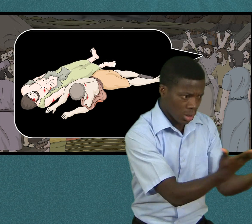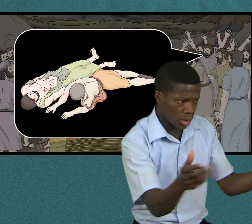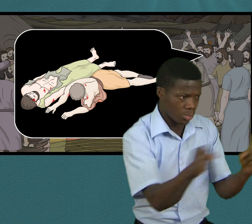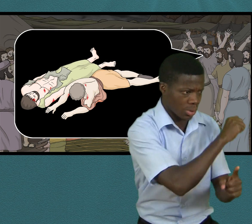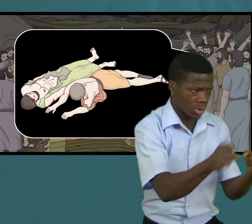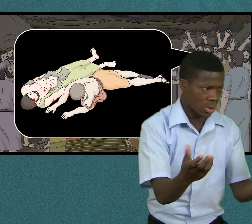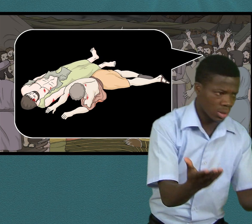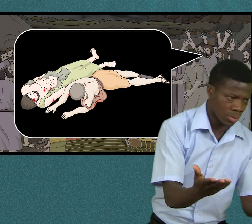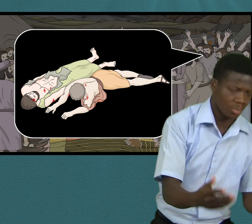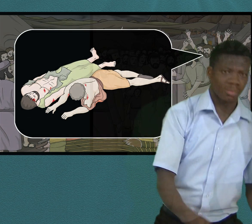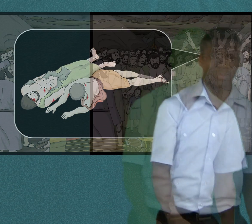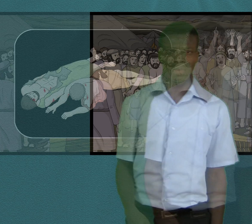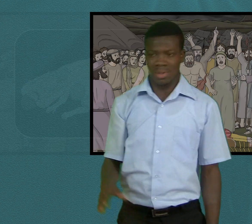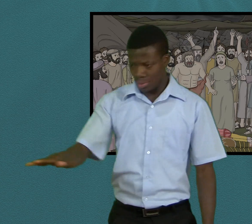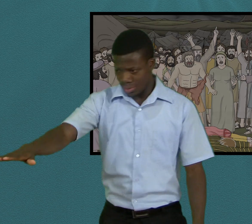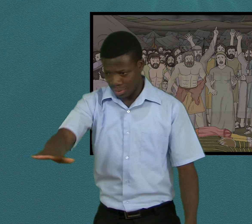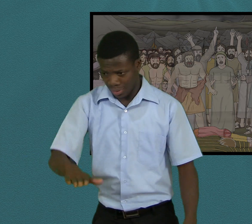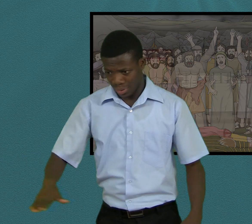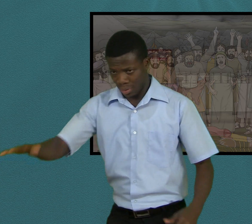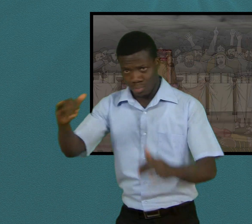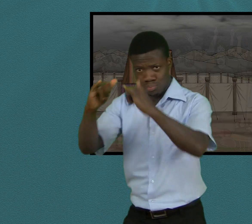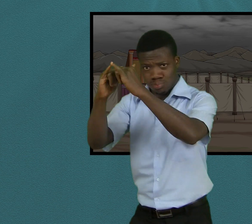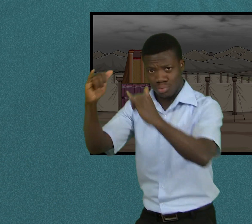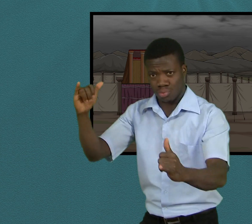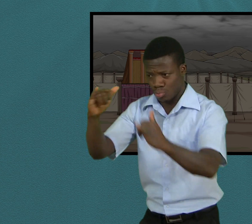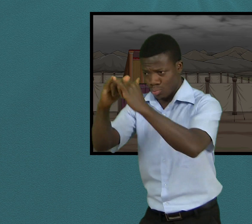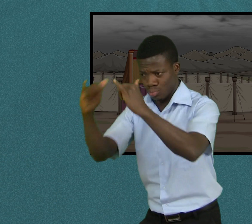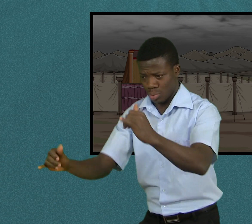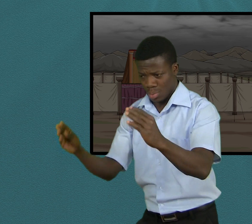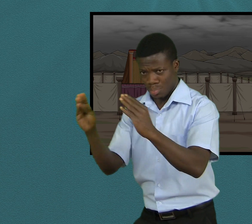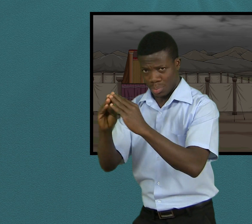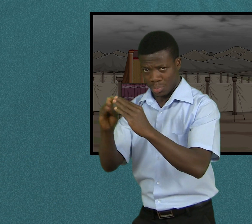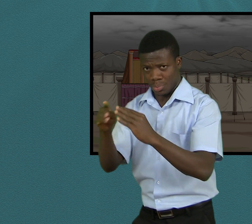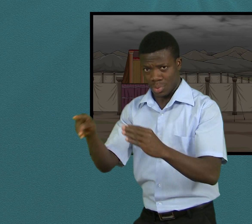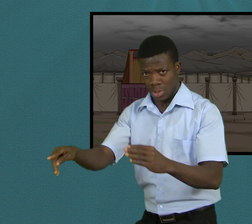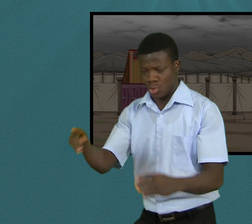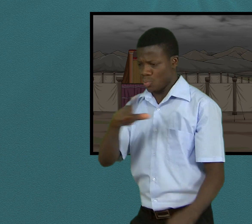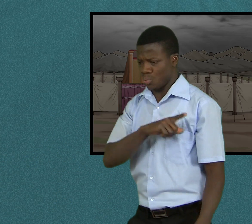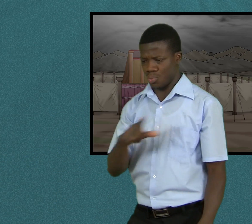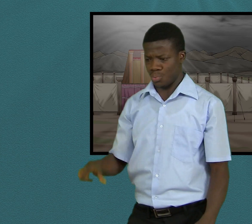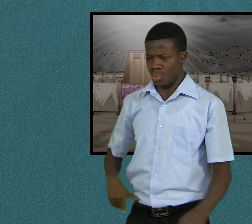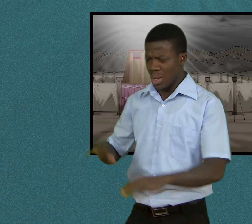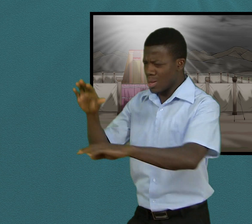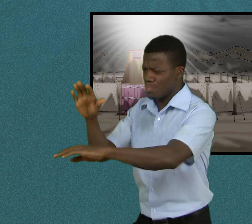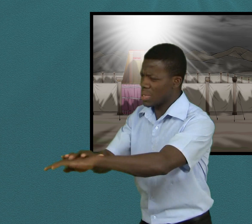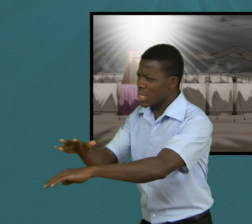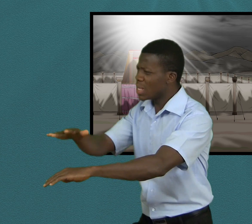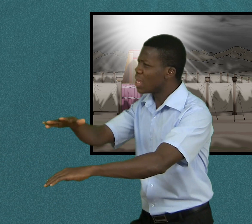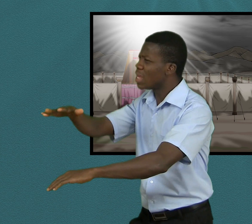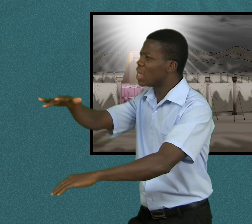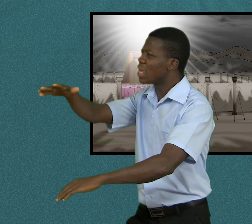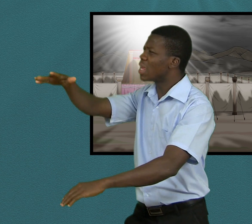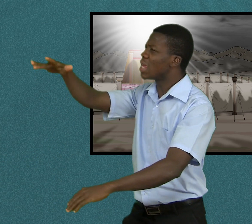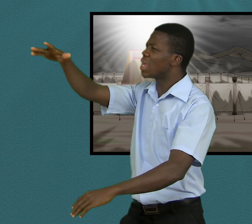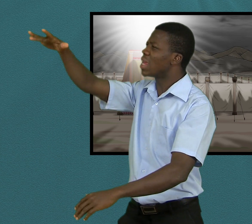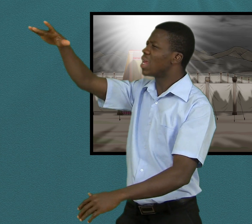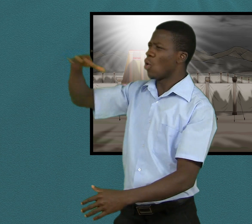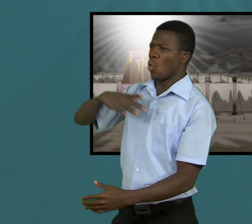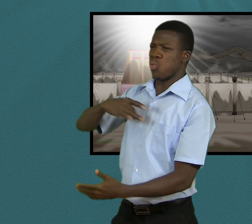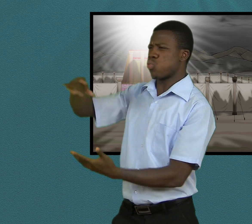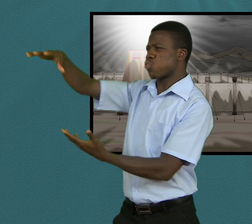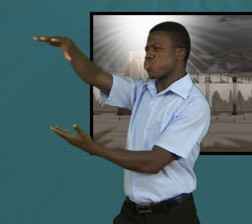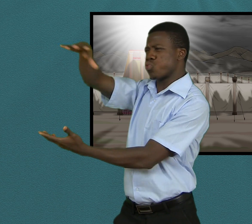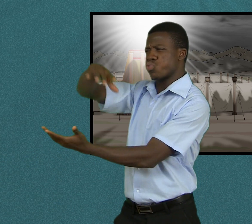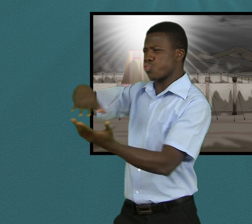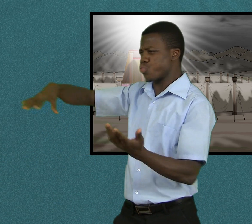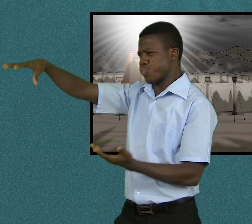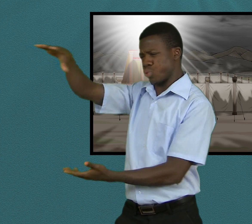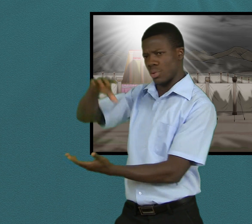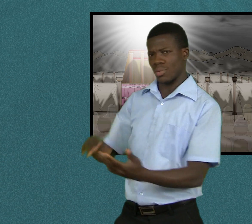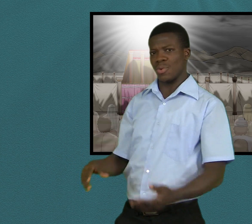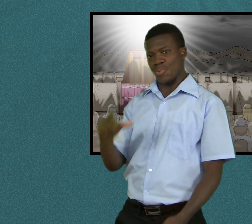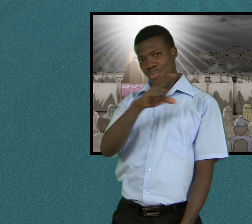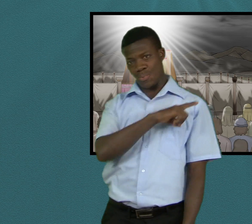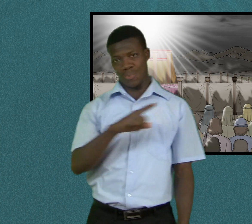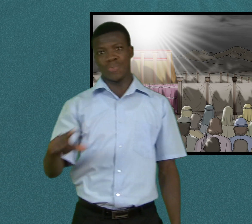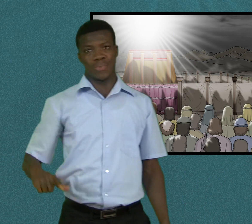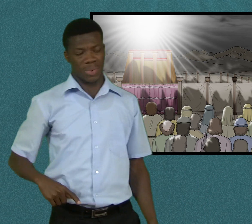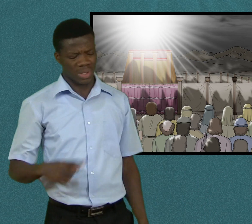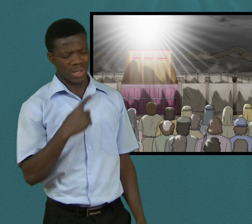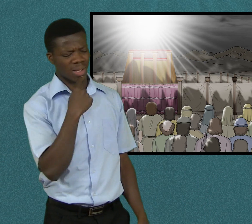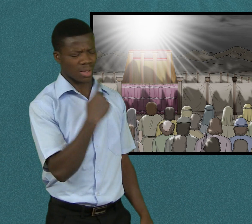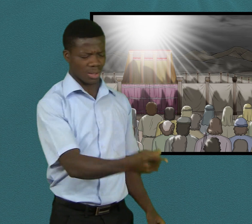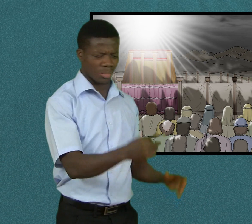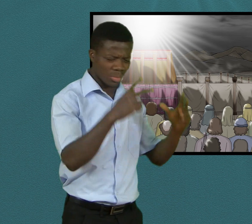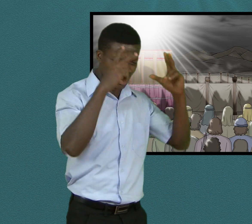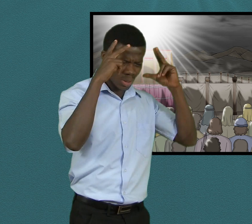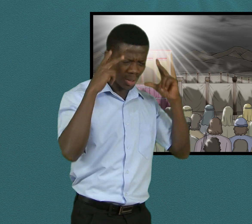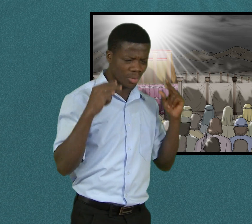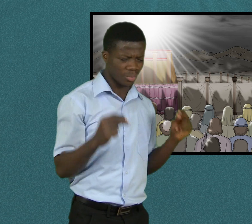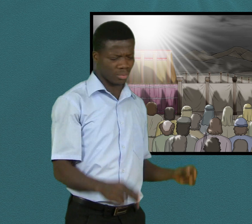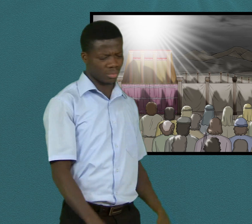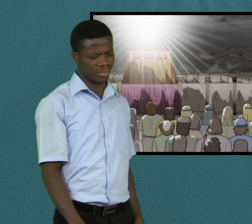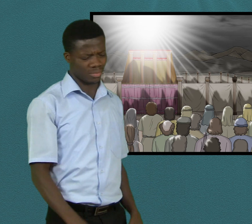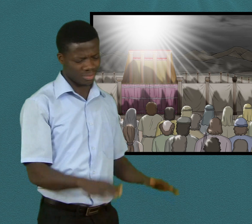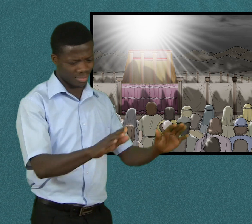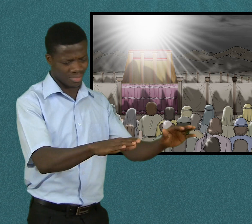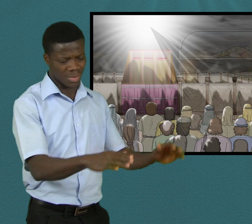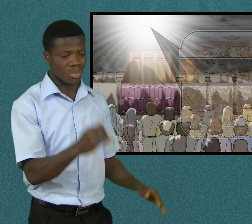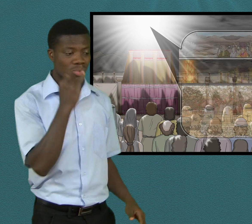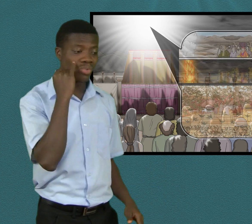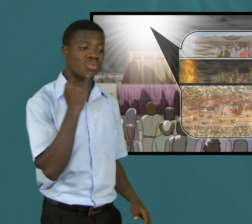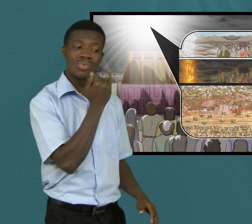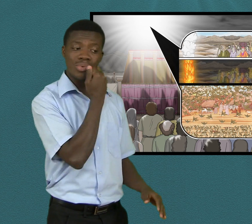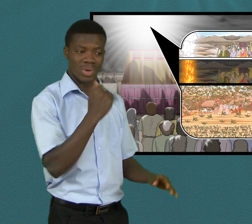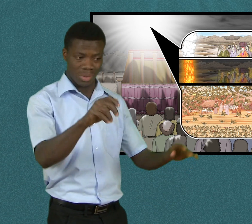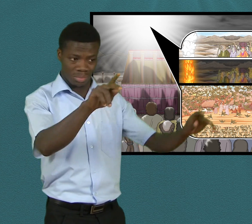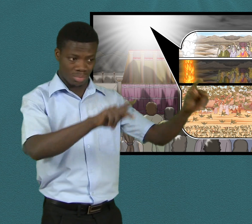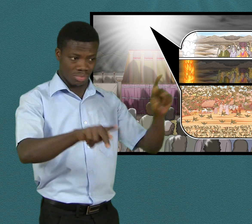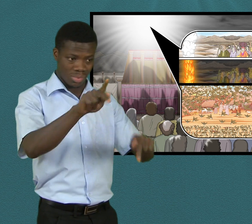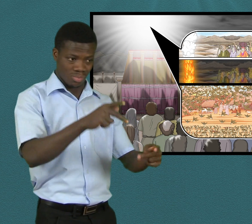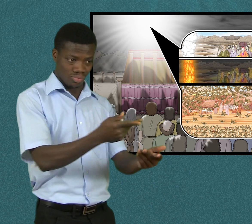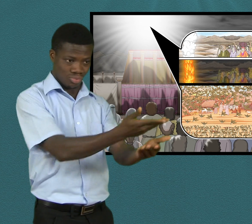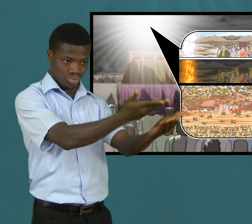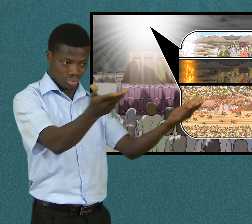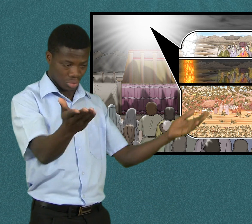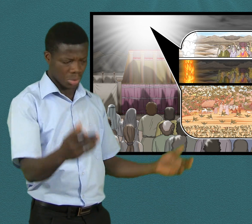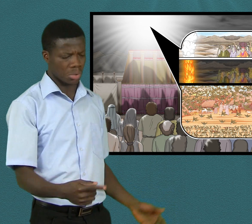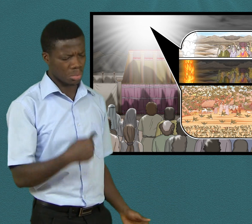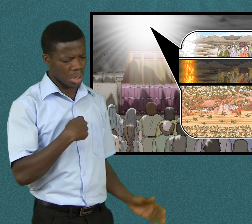Then the glory of the LORD appeared to all the Israelites at the Tent of Meeting. And the LORD said to Moses, “How long will this people treat Me with contempt?